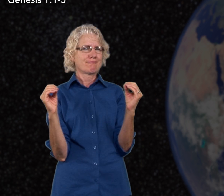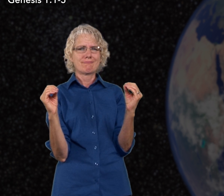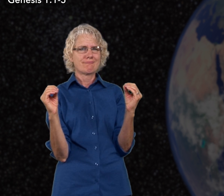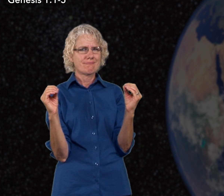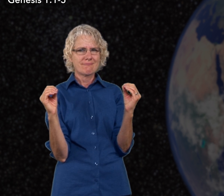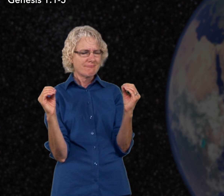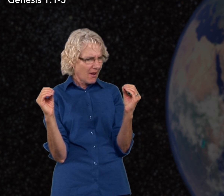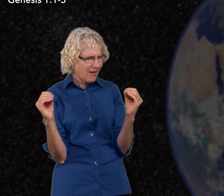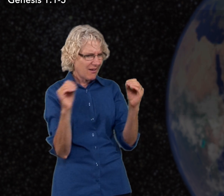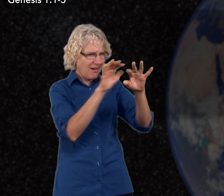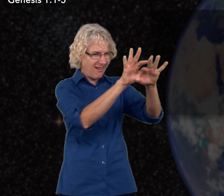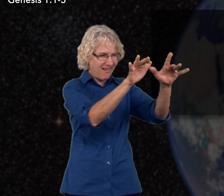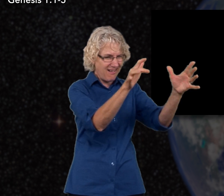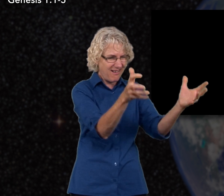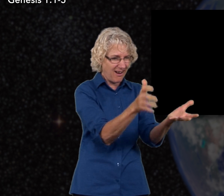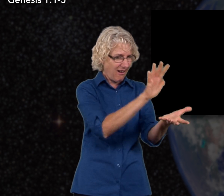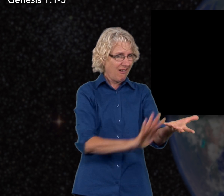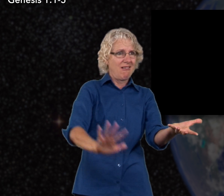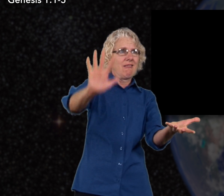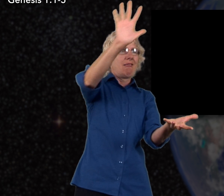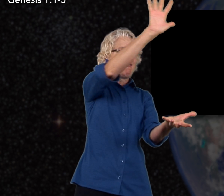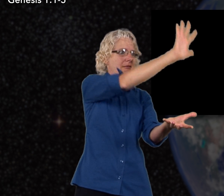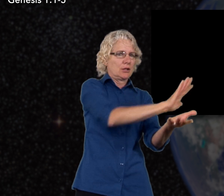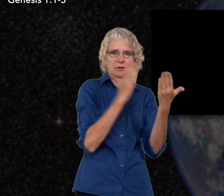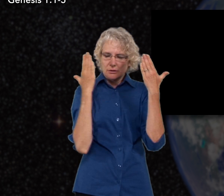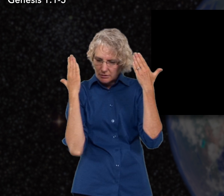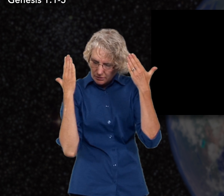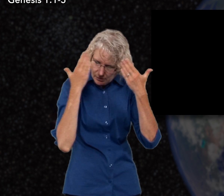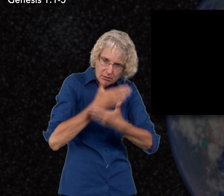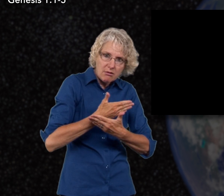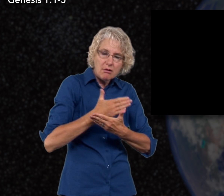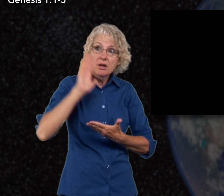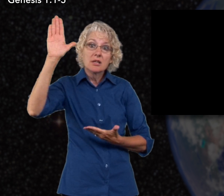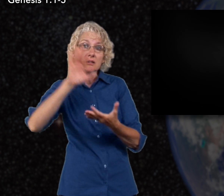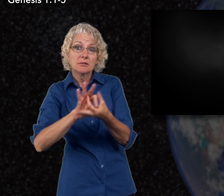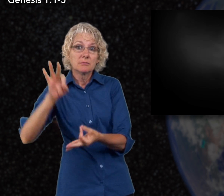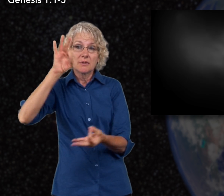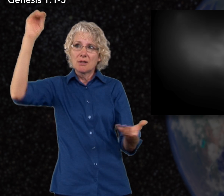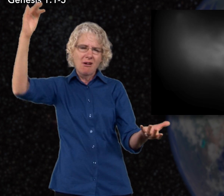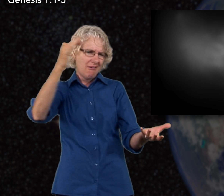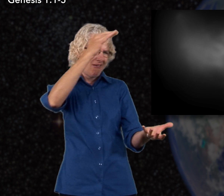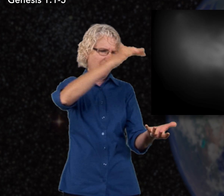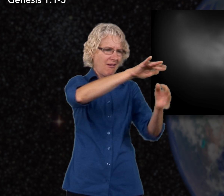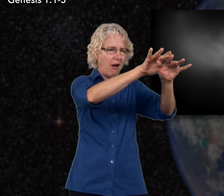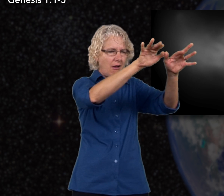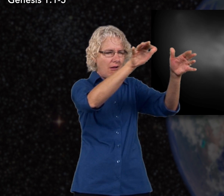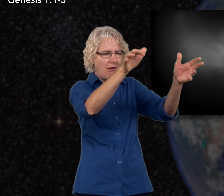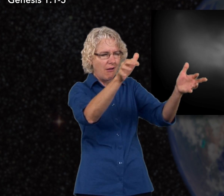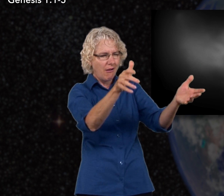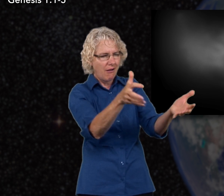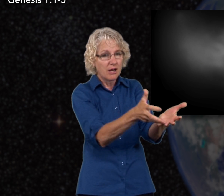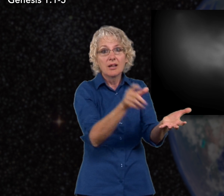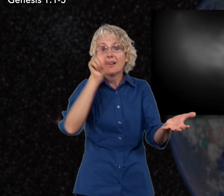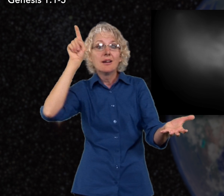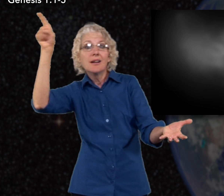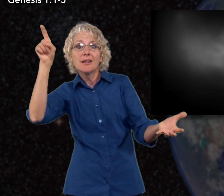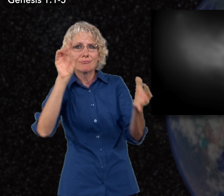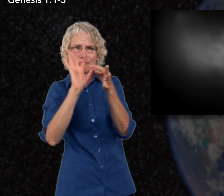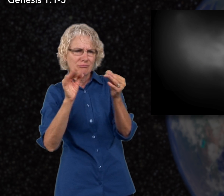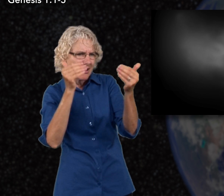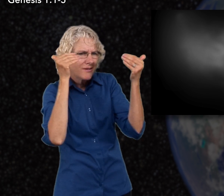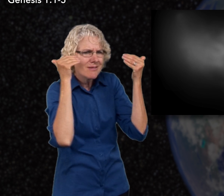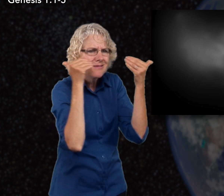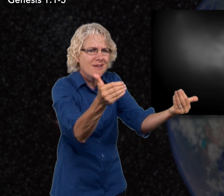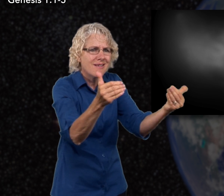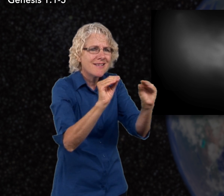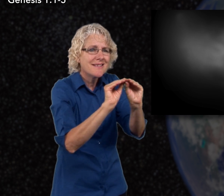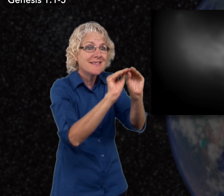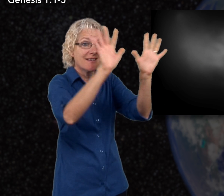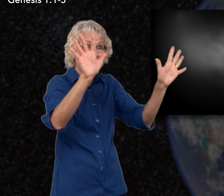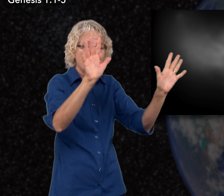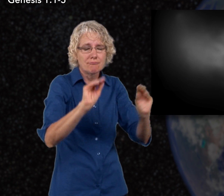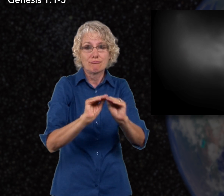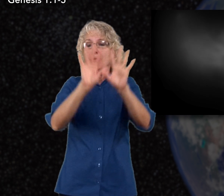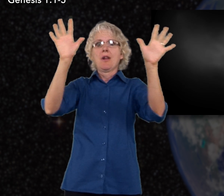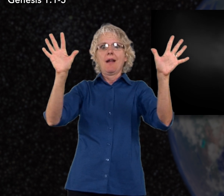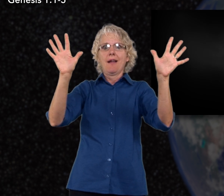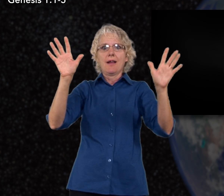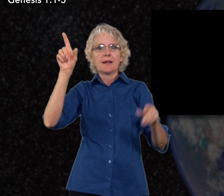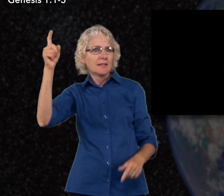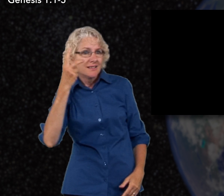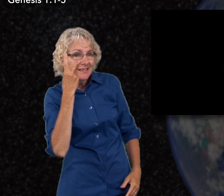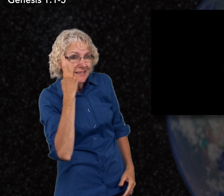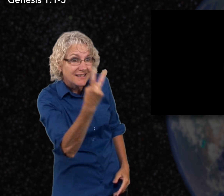Now the earth was formless and void, and darkness was over the surface of the deep. And the Spirit of God was hovering over the surface of the waters.